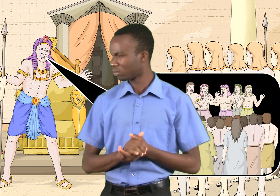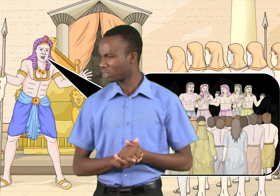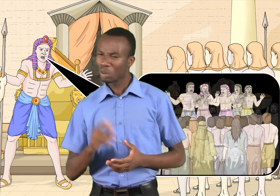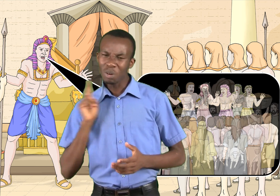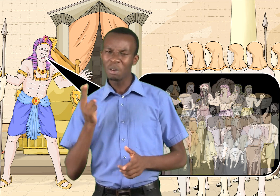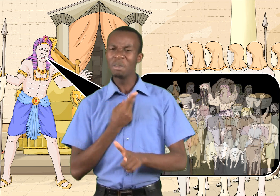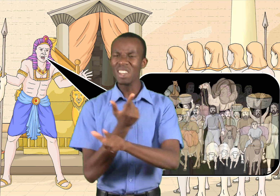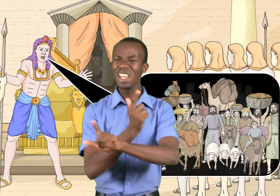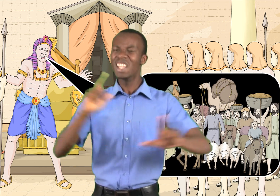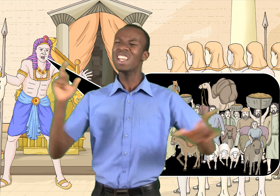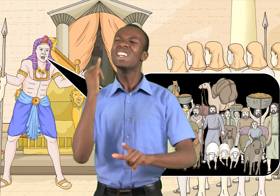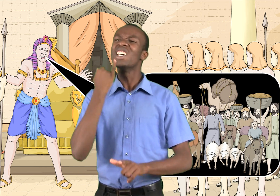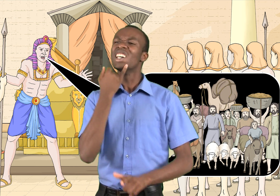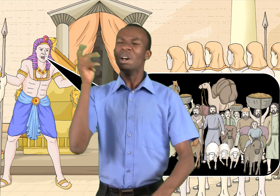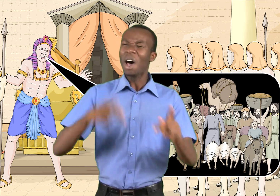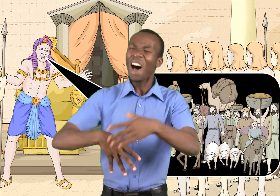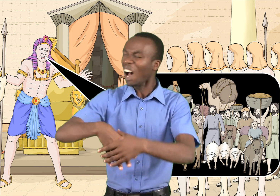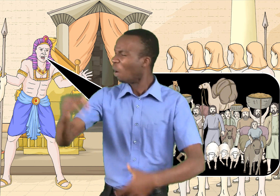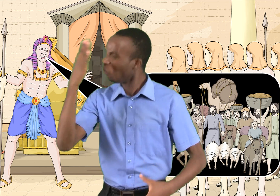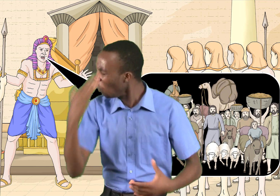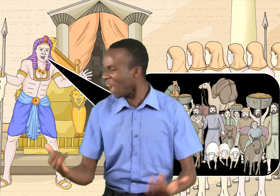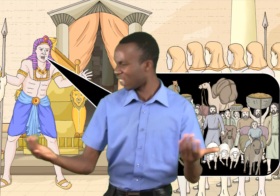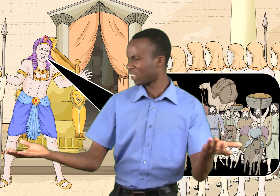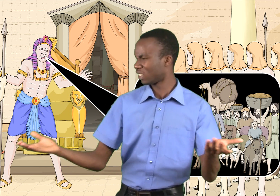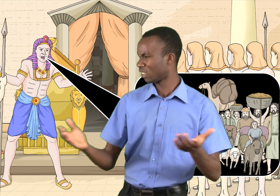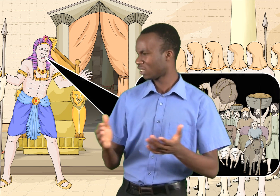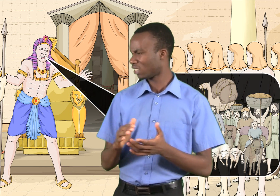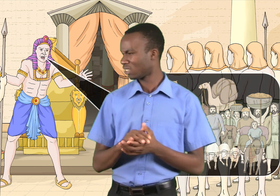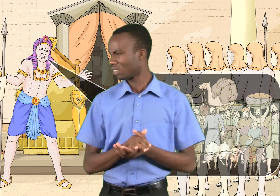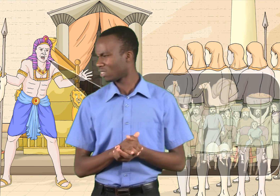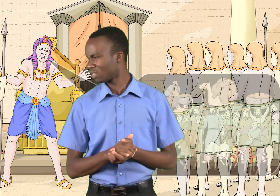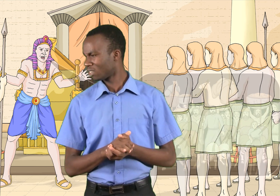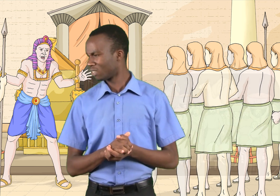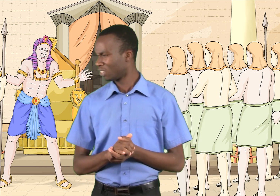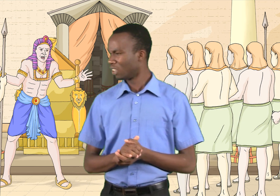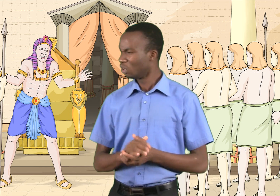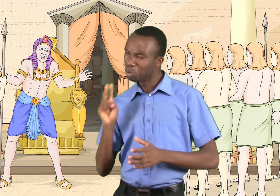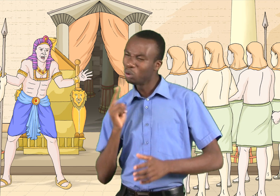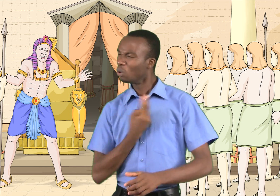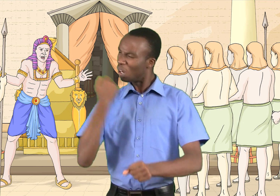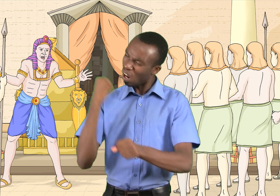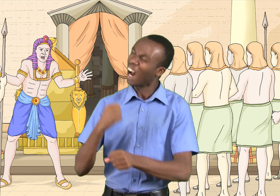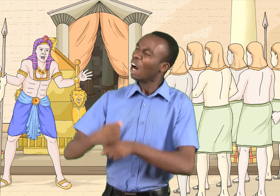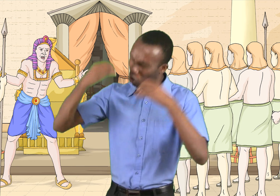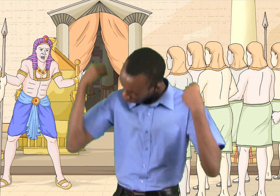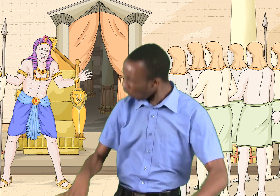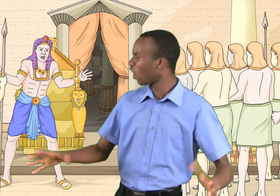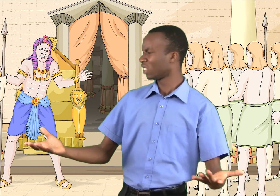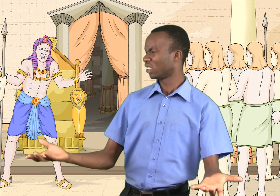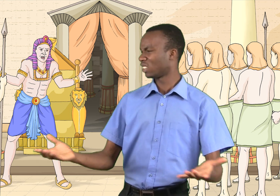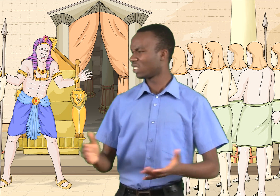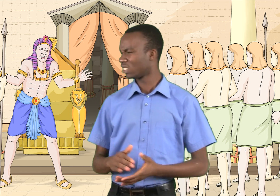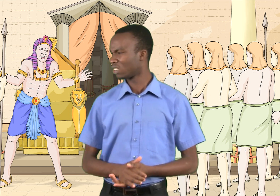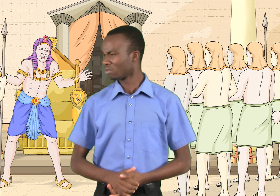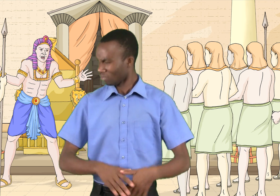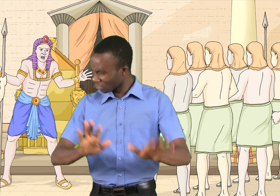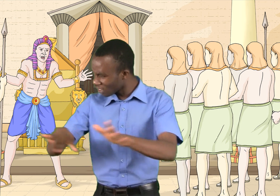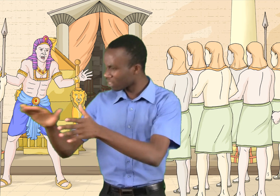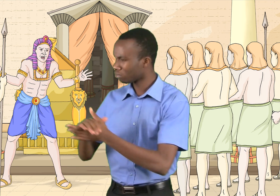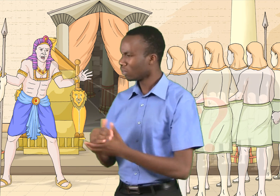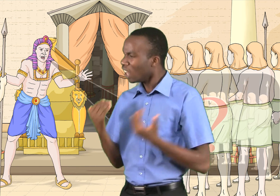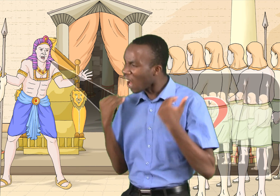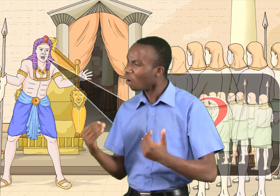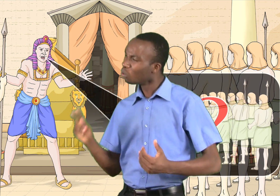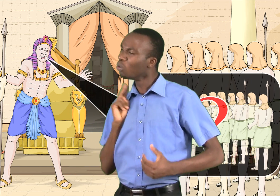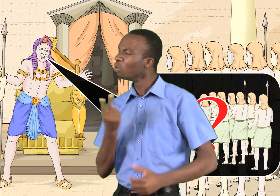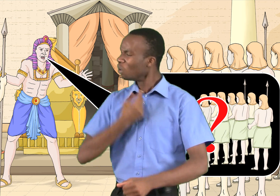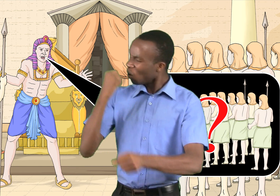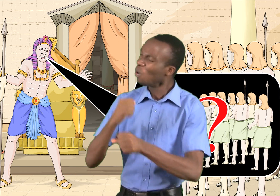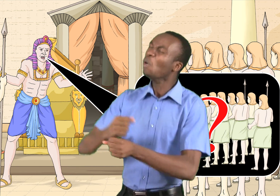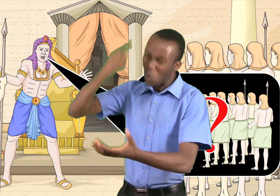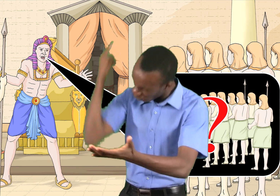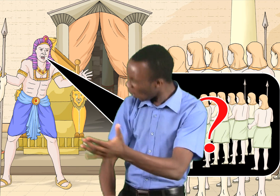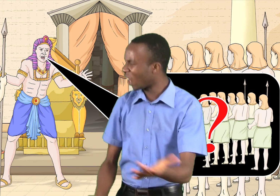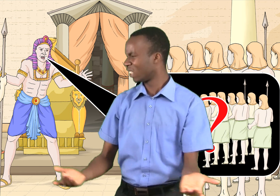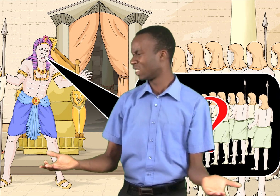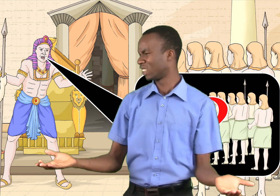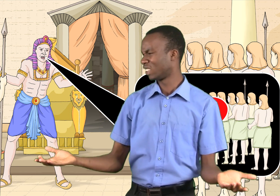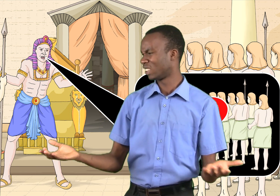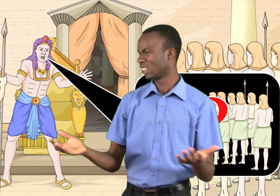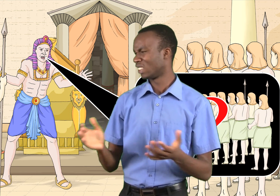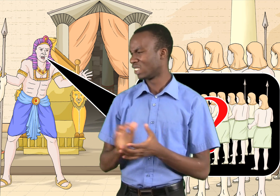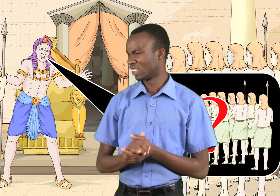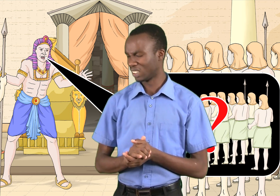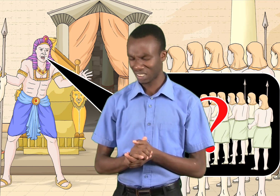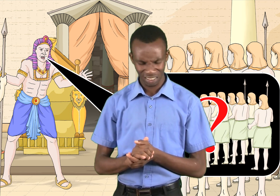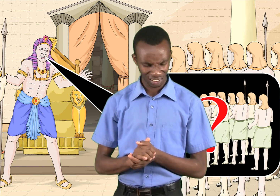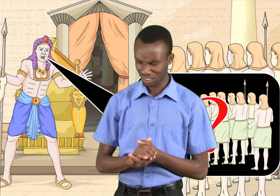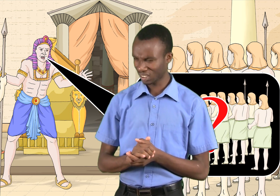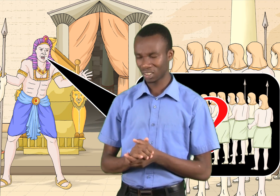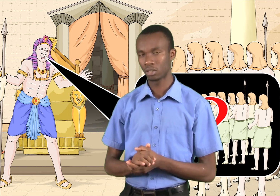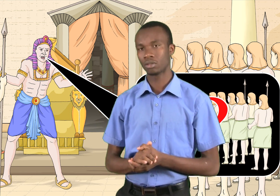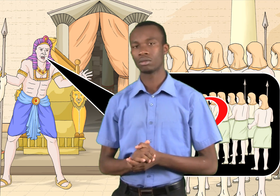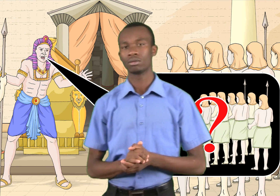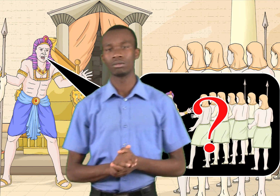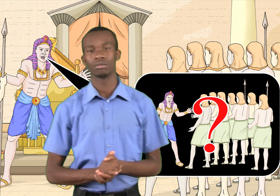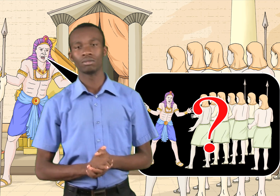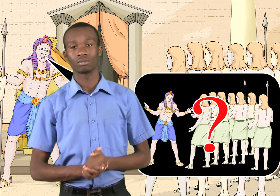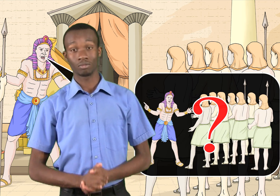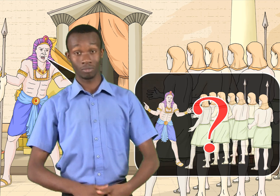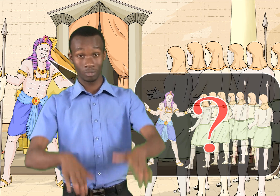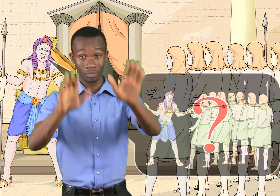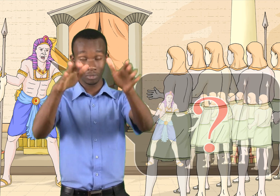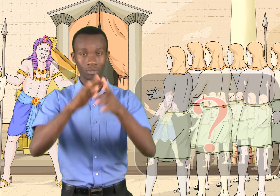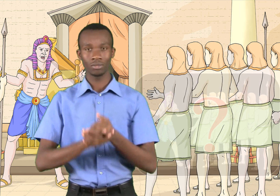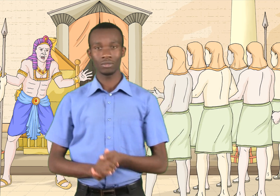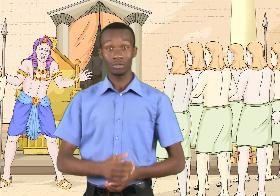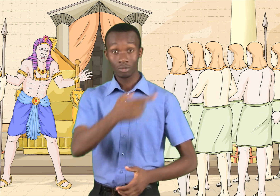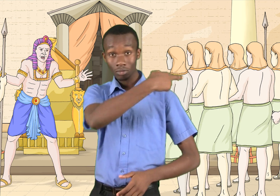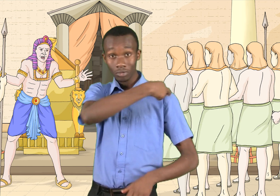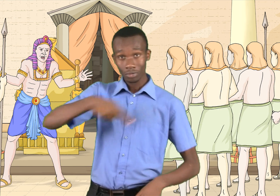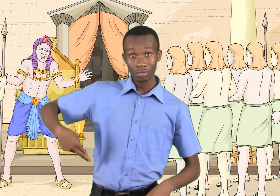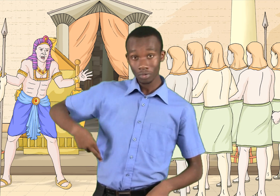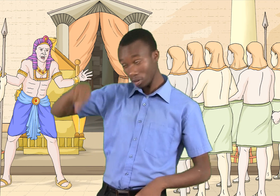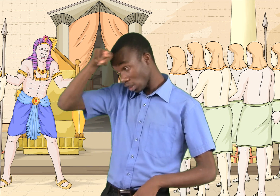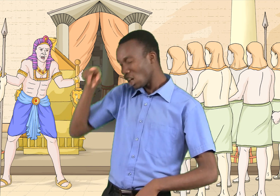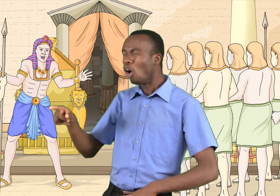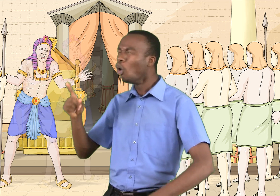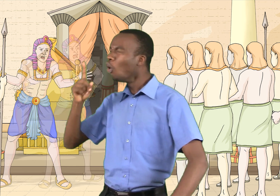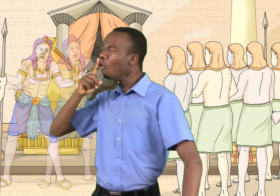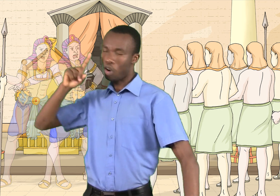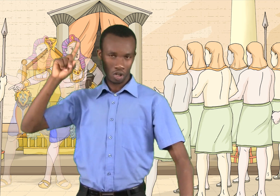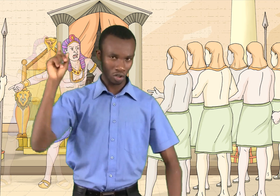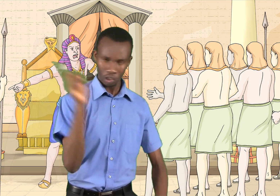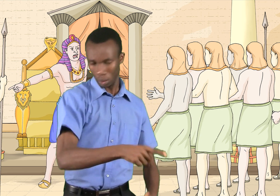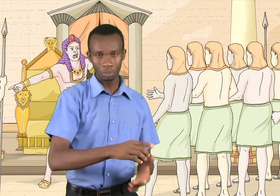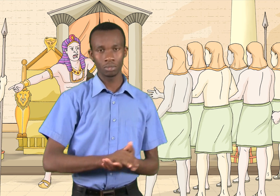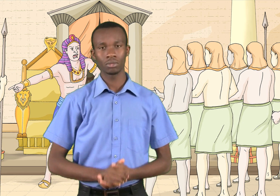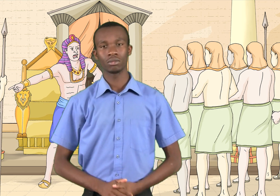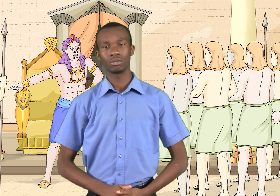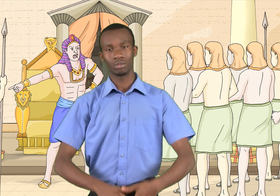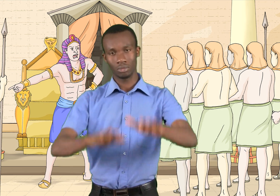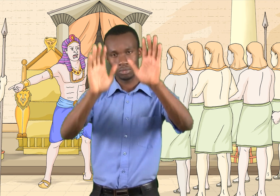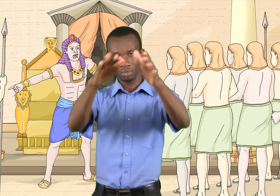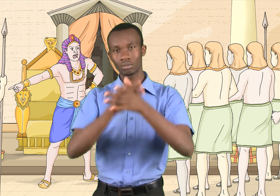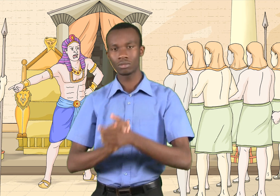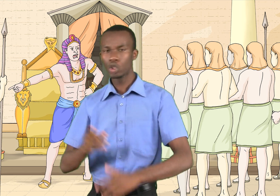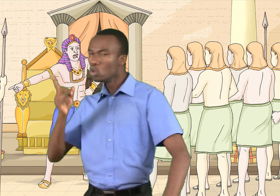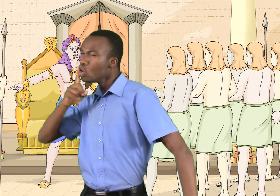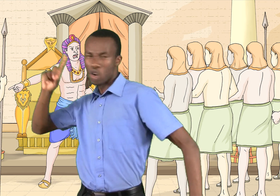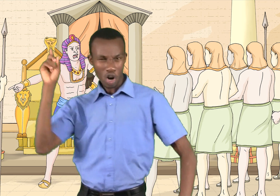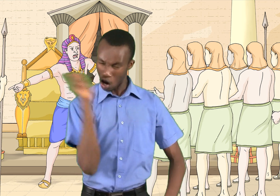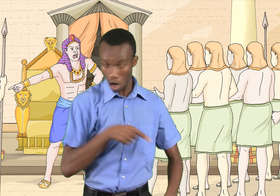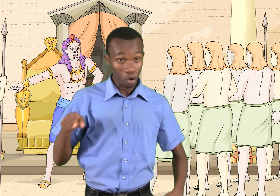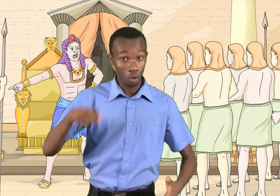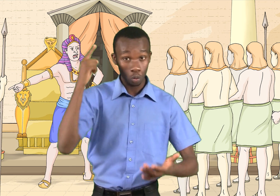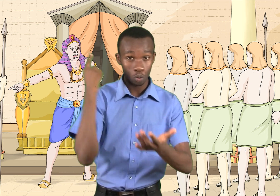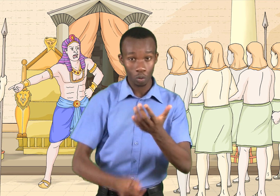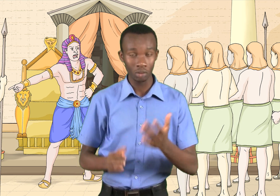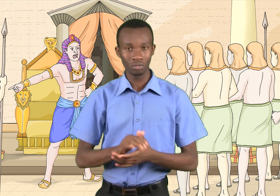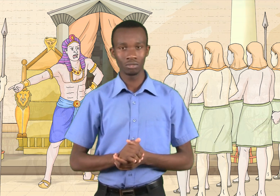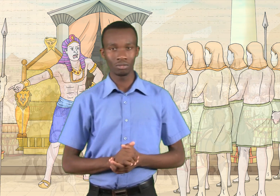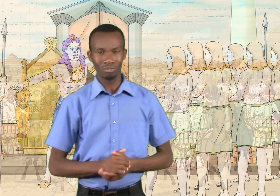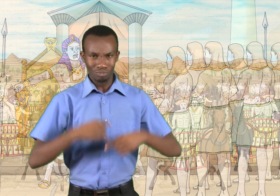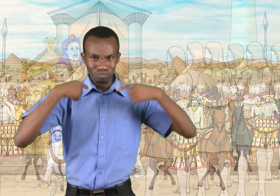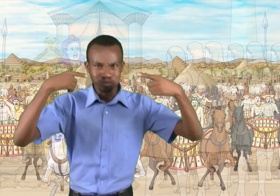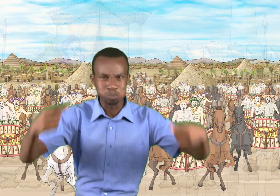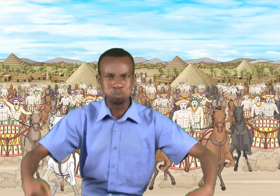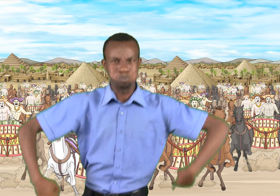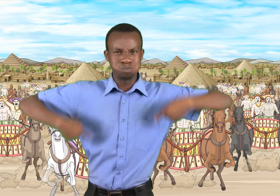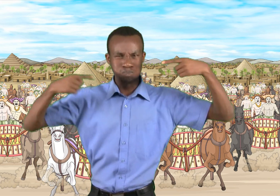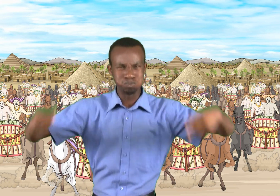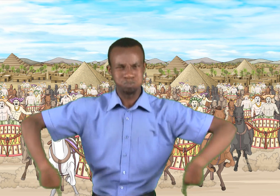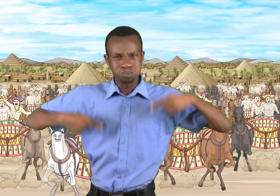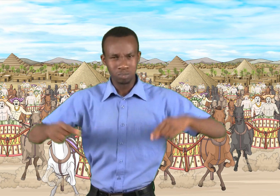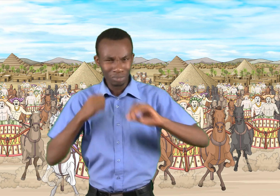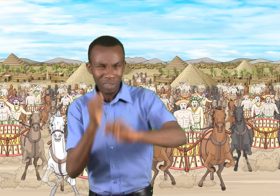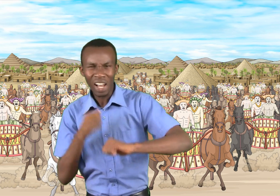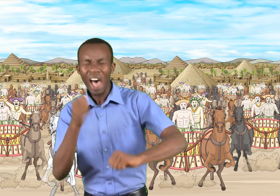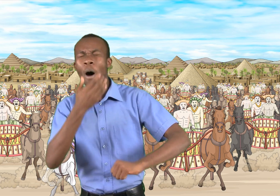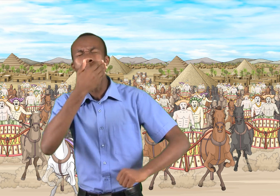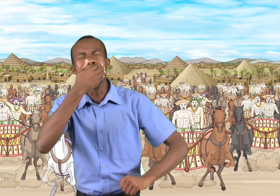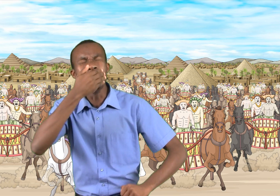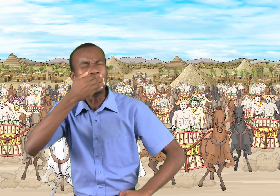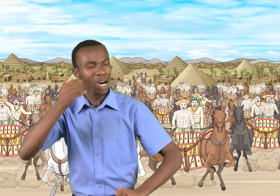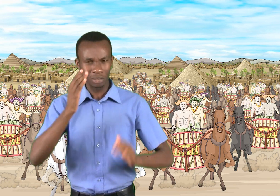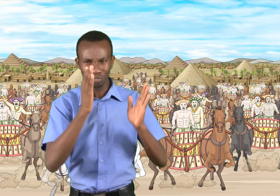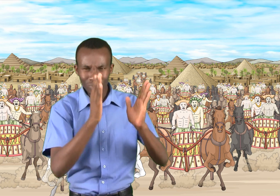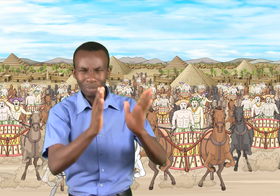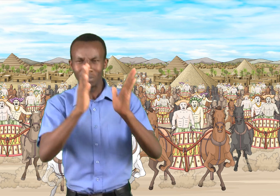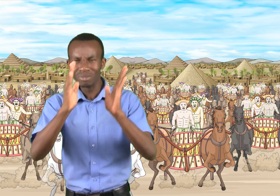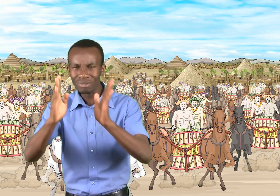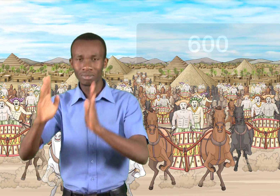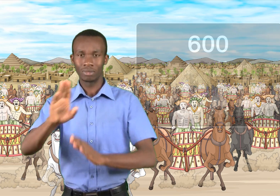We have released Israel from serving us.” So Pharaoh prepared his chariot and took his army with him.